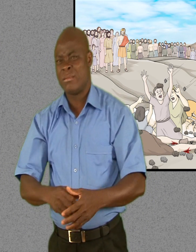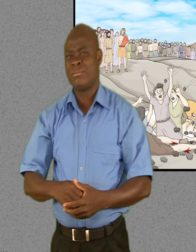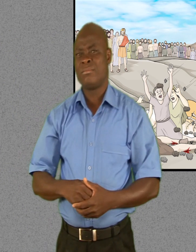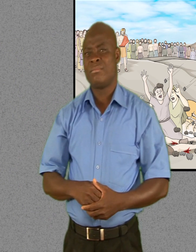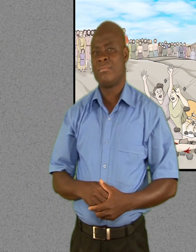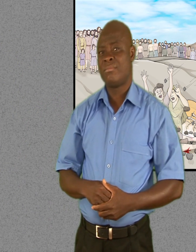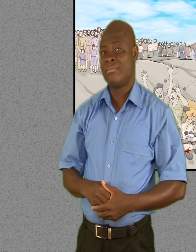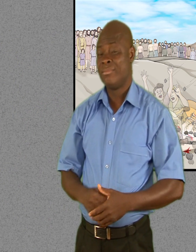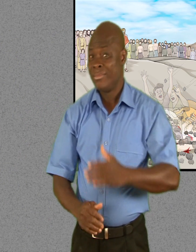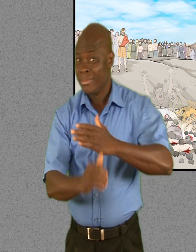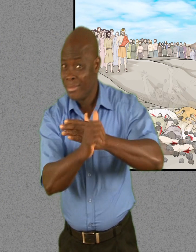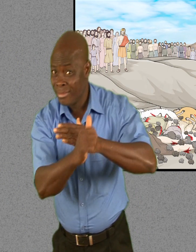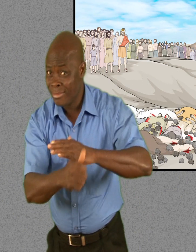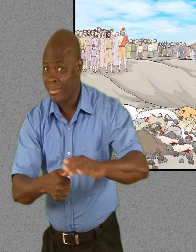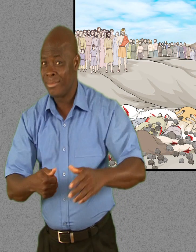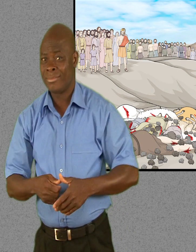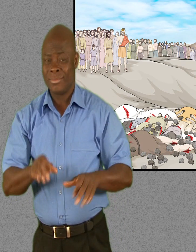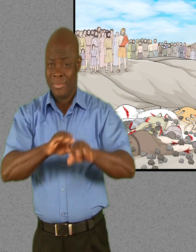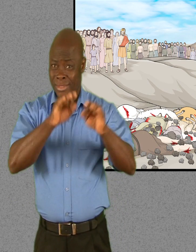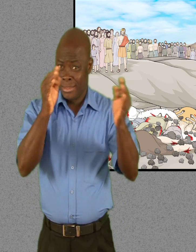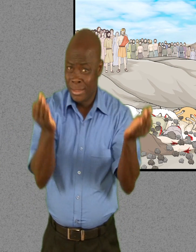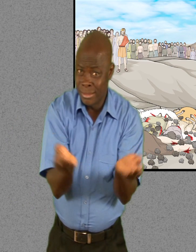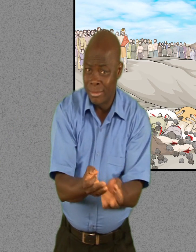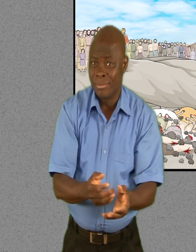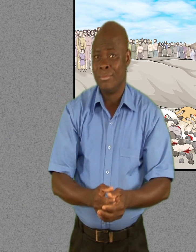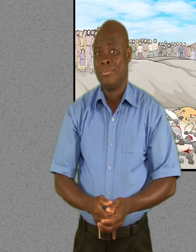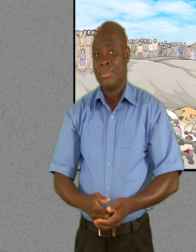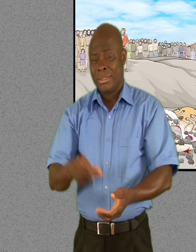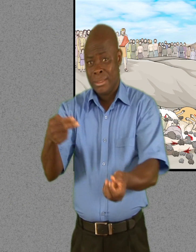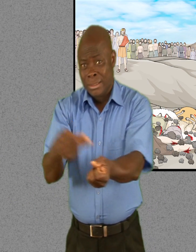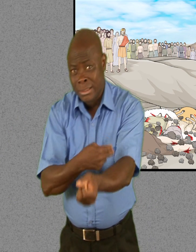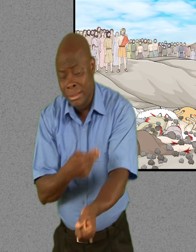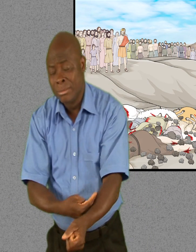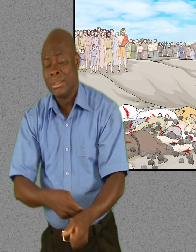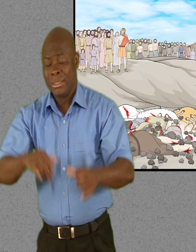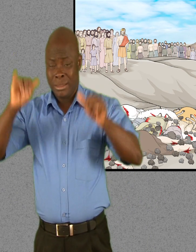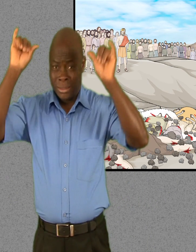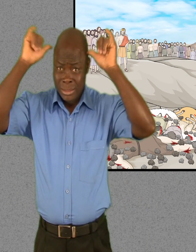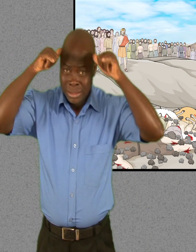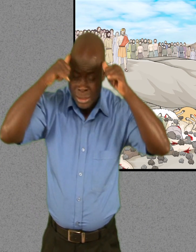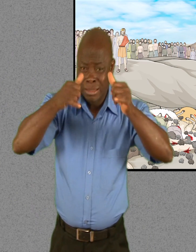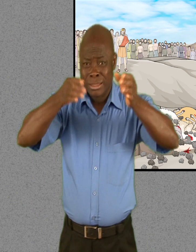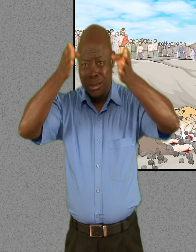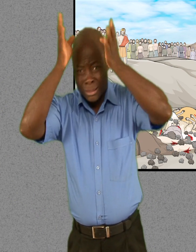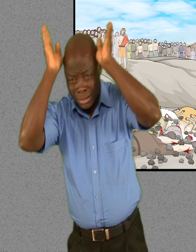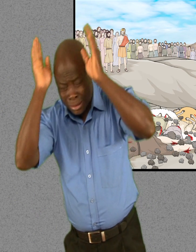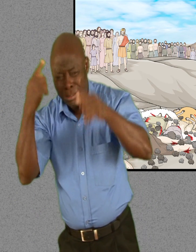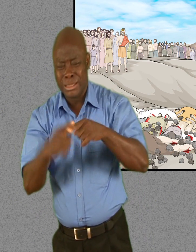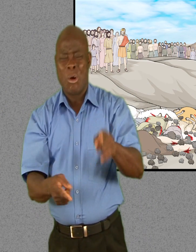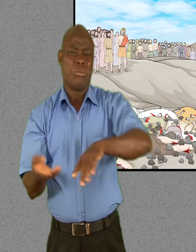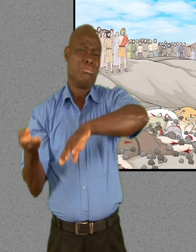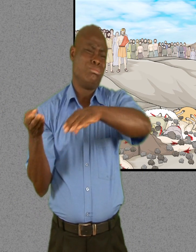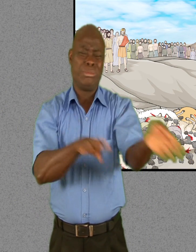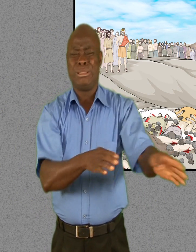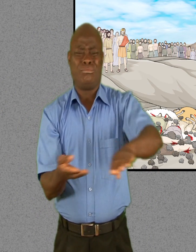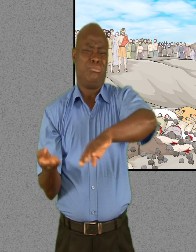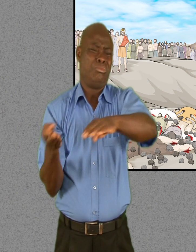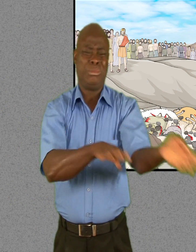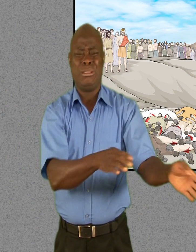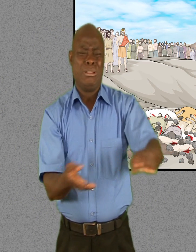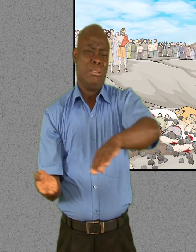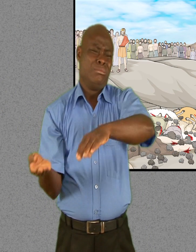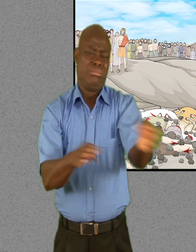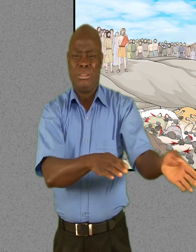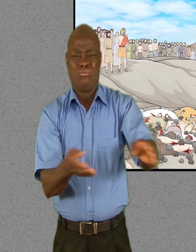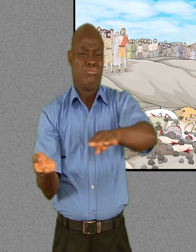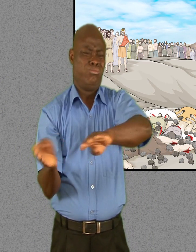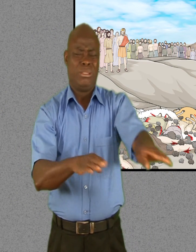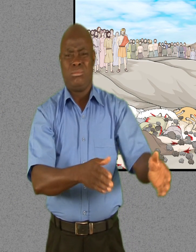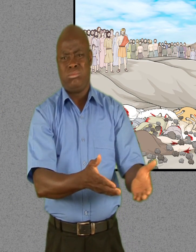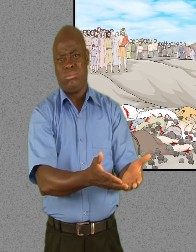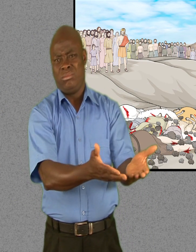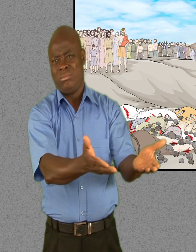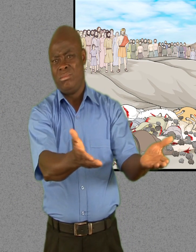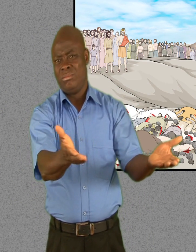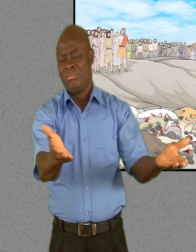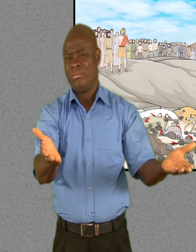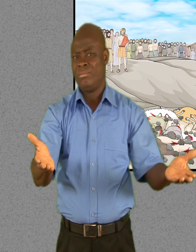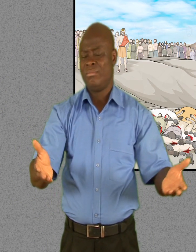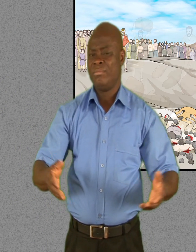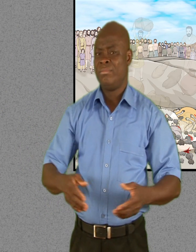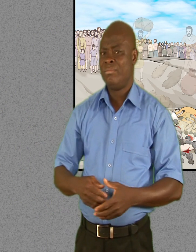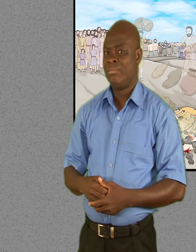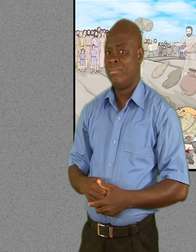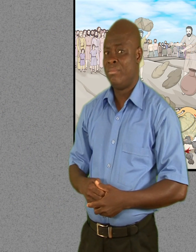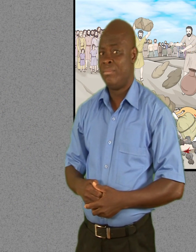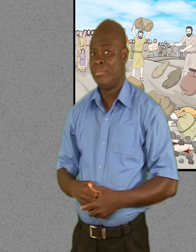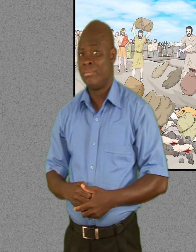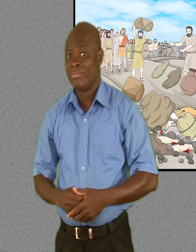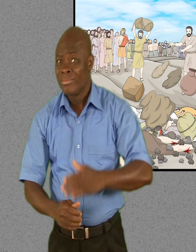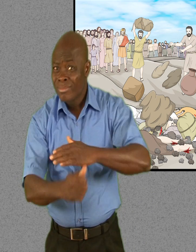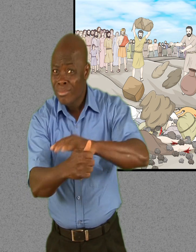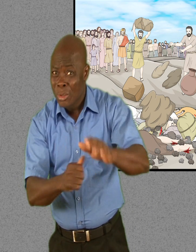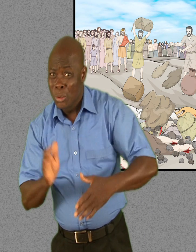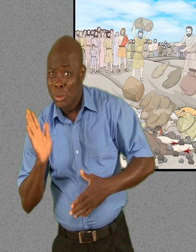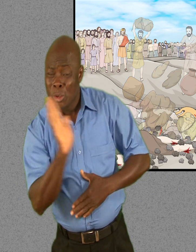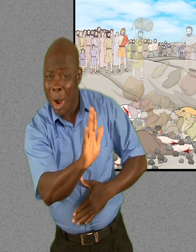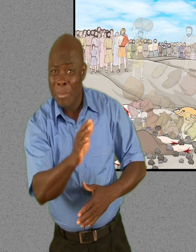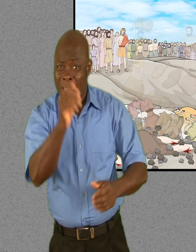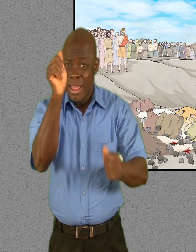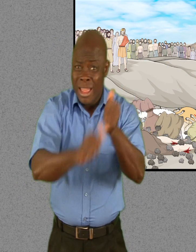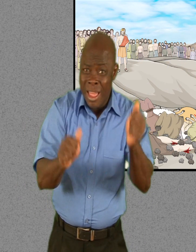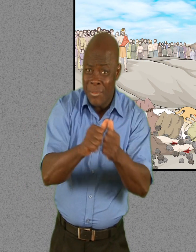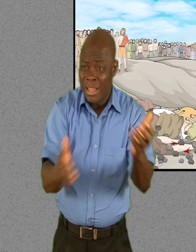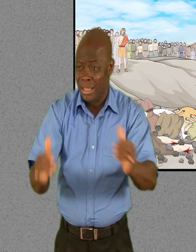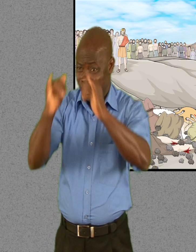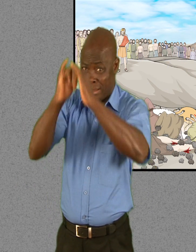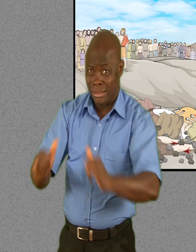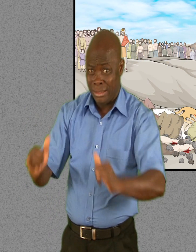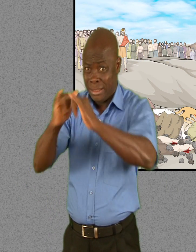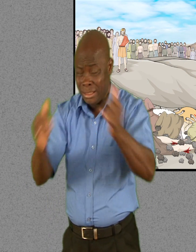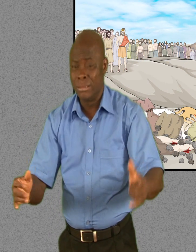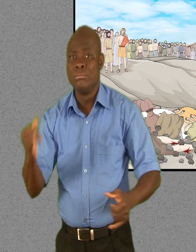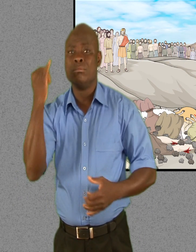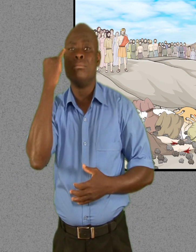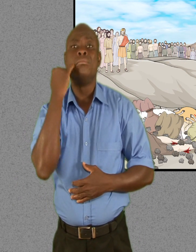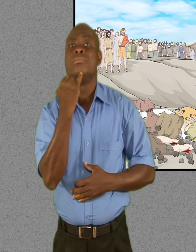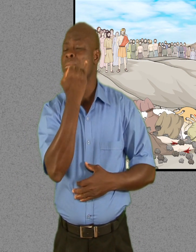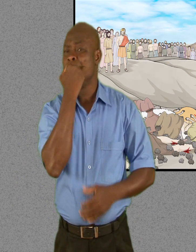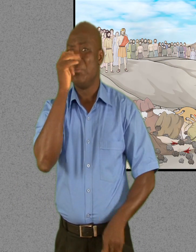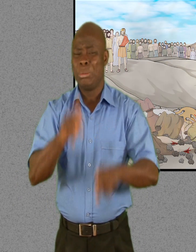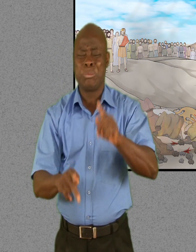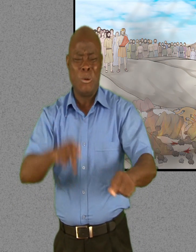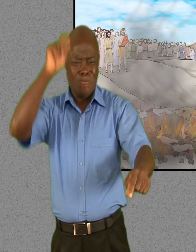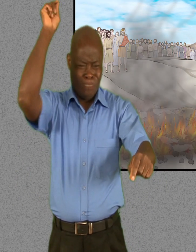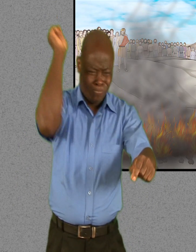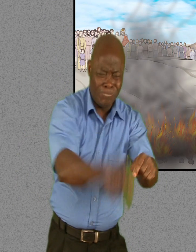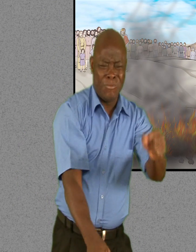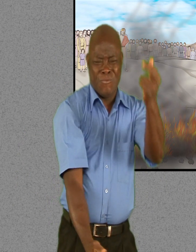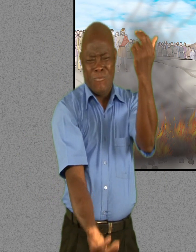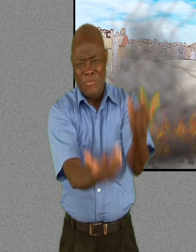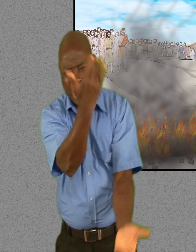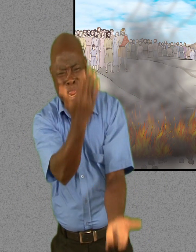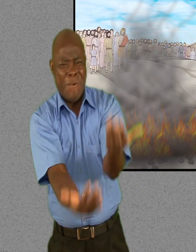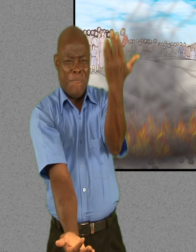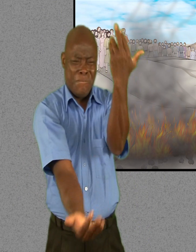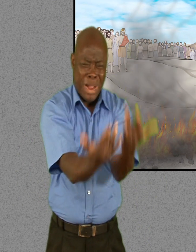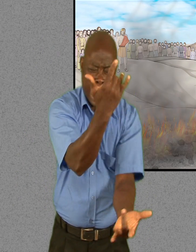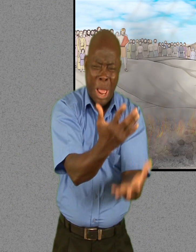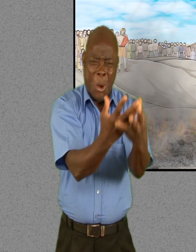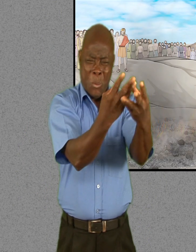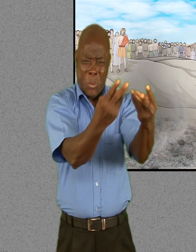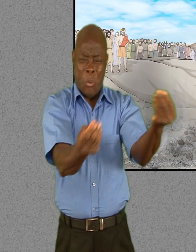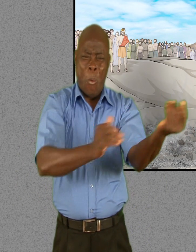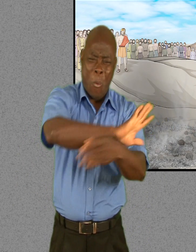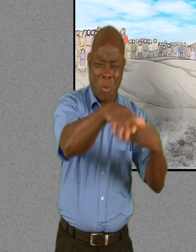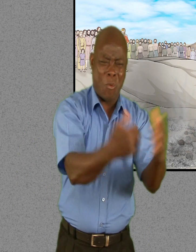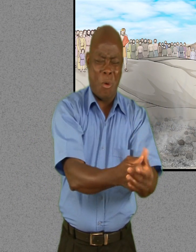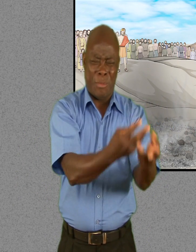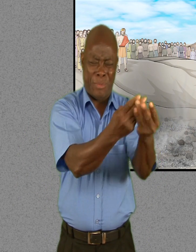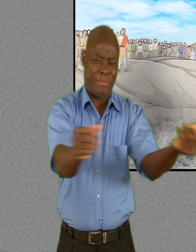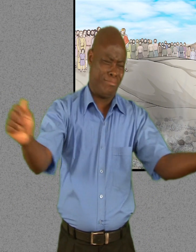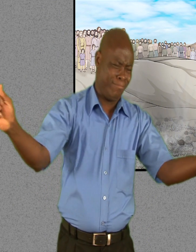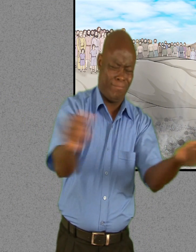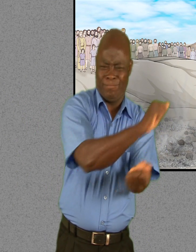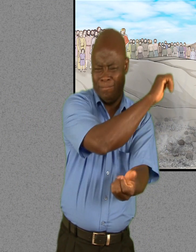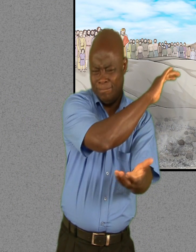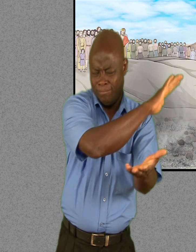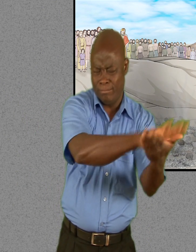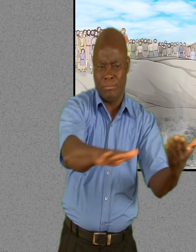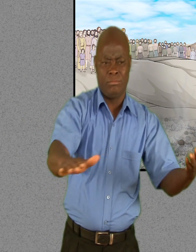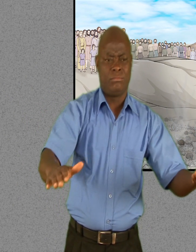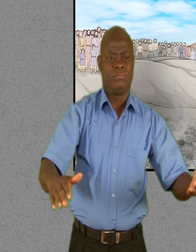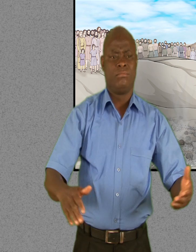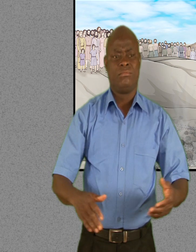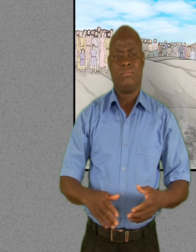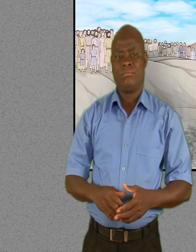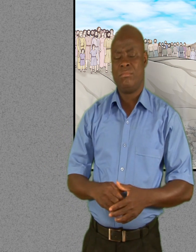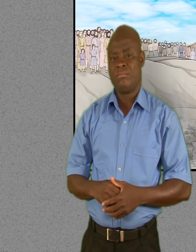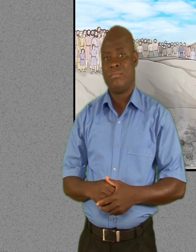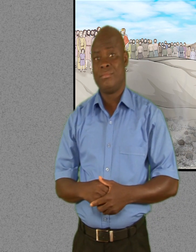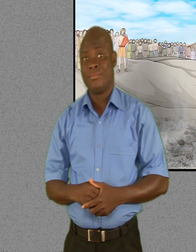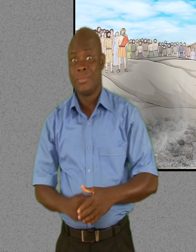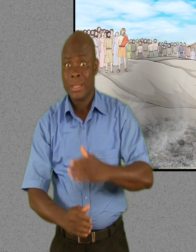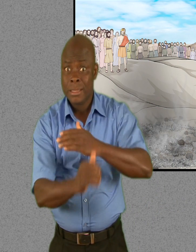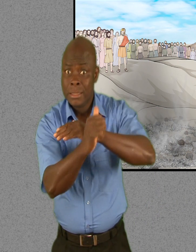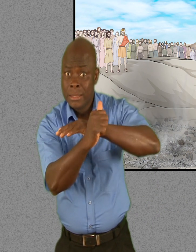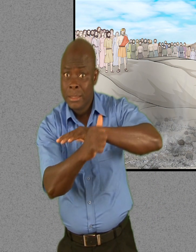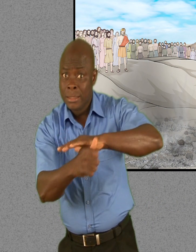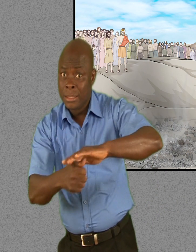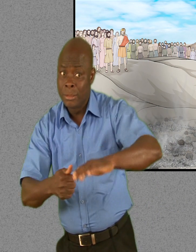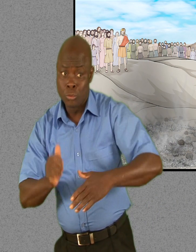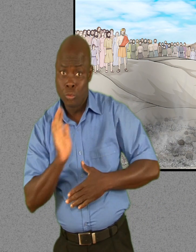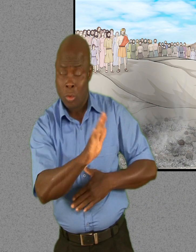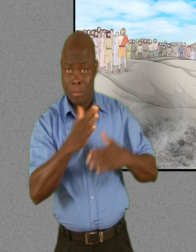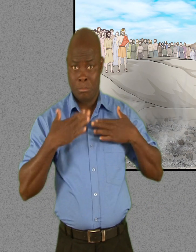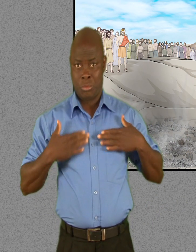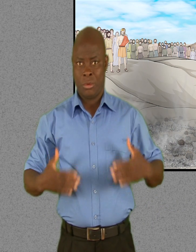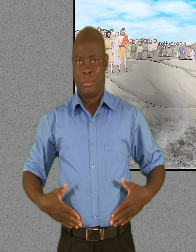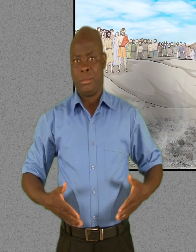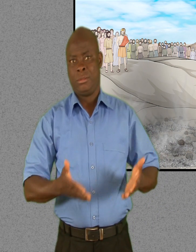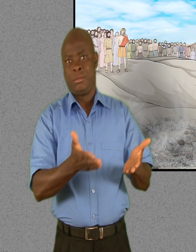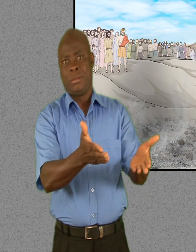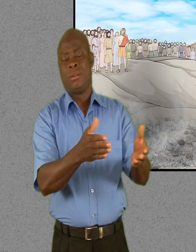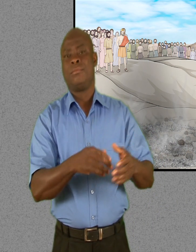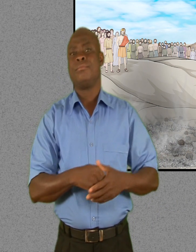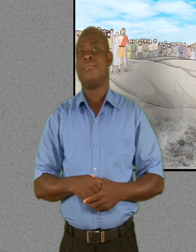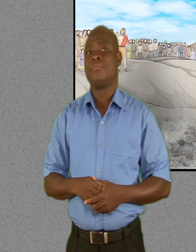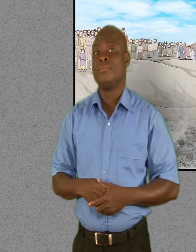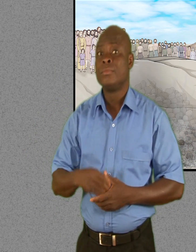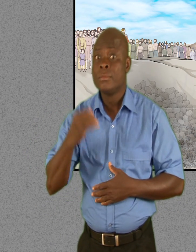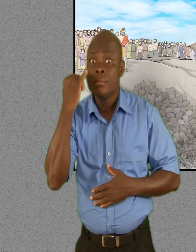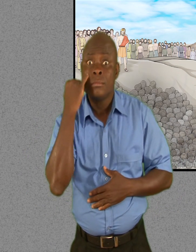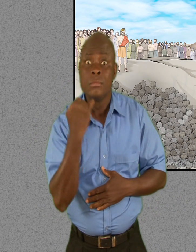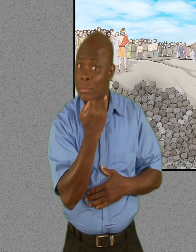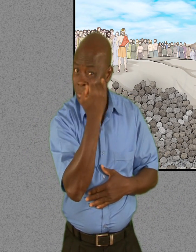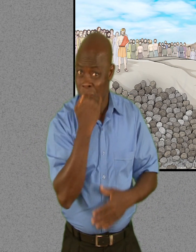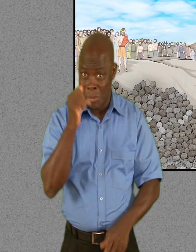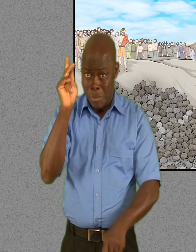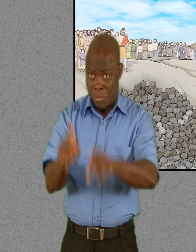Then they stoned the others and burned their bodies.